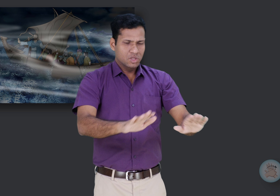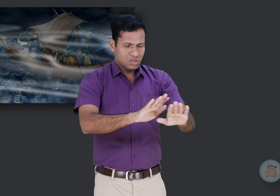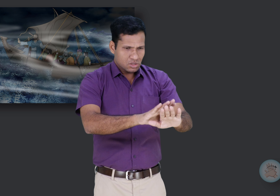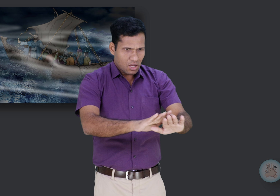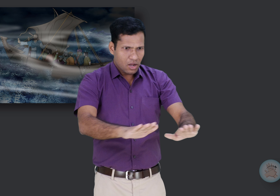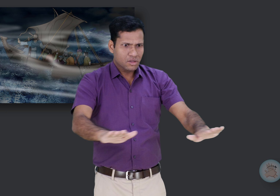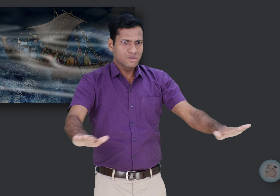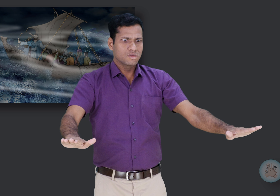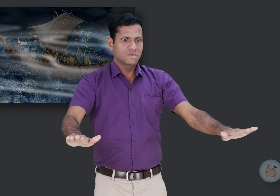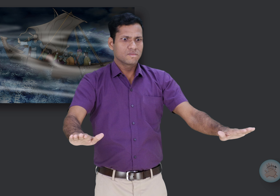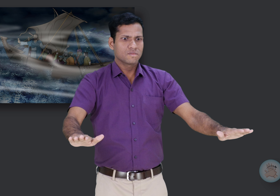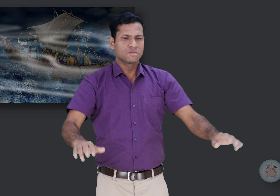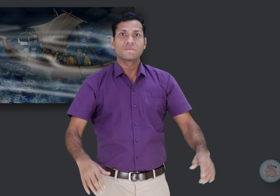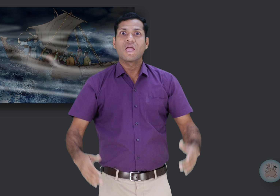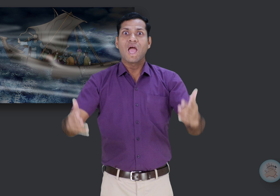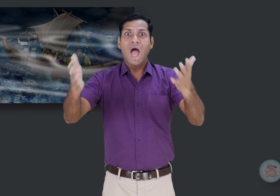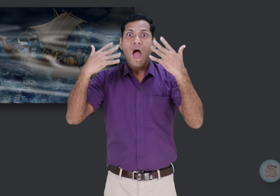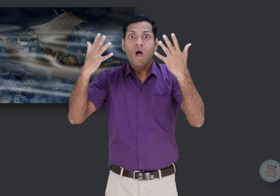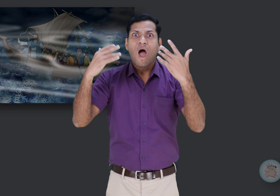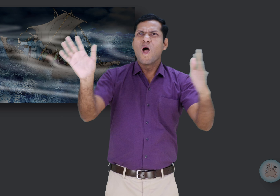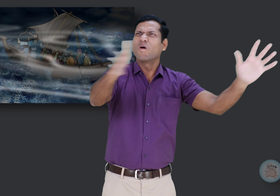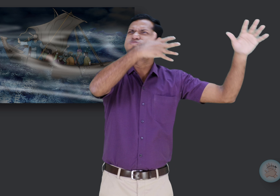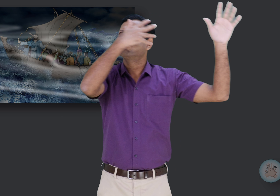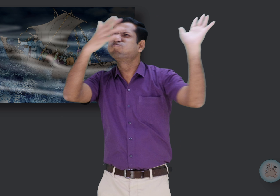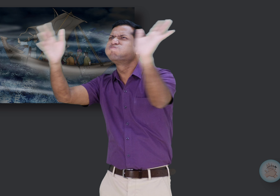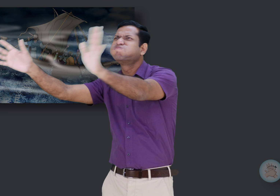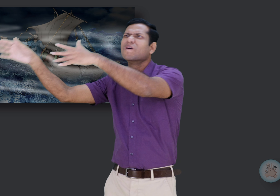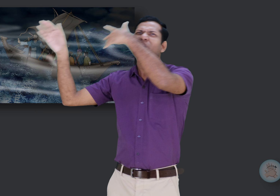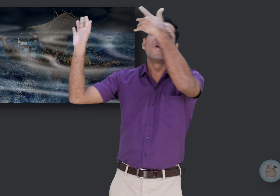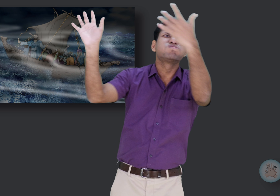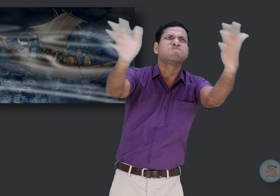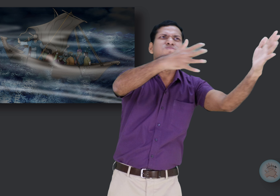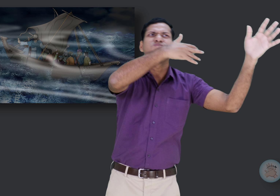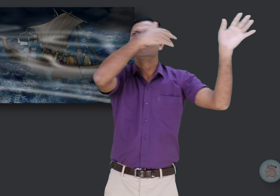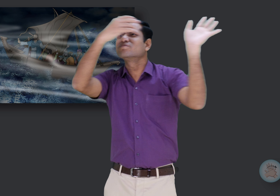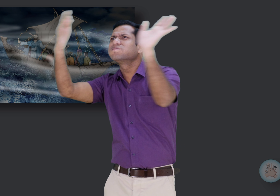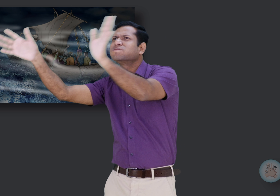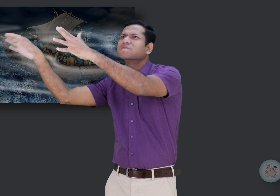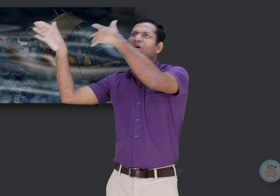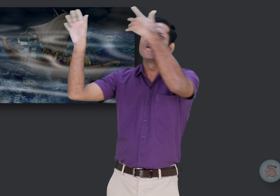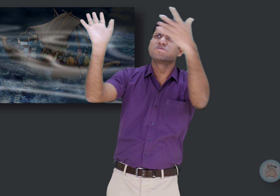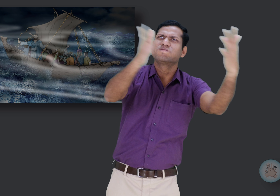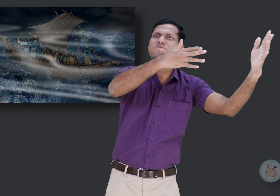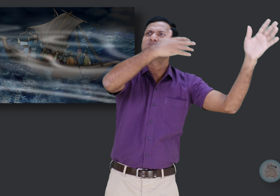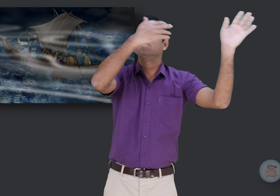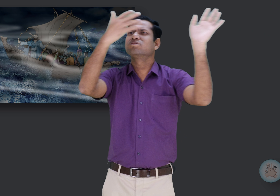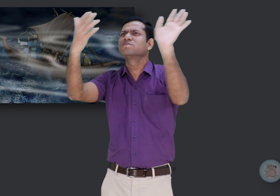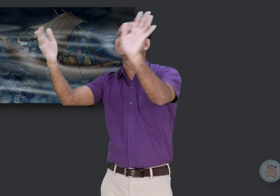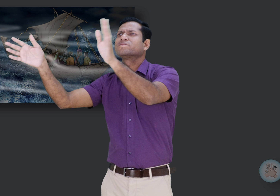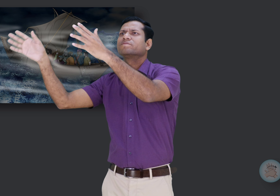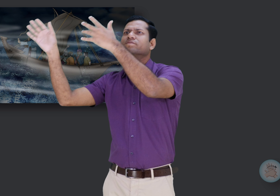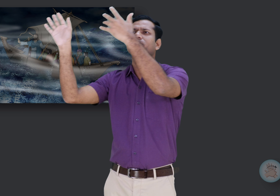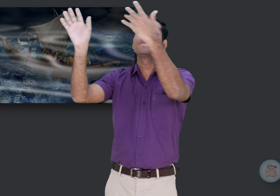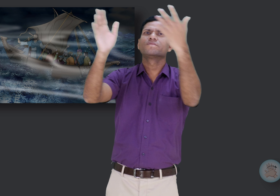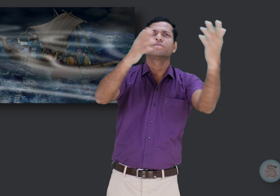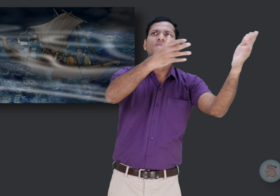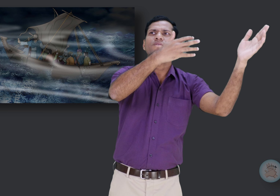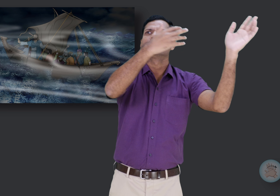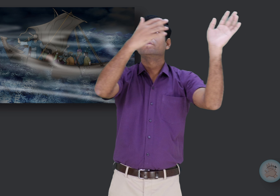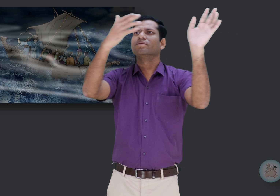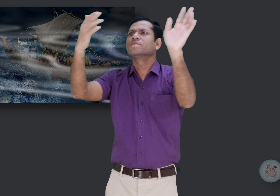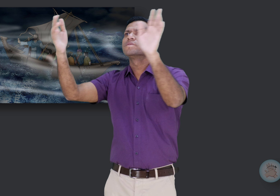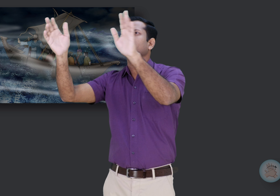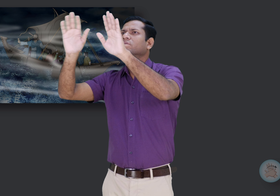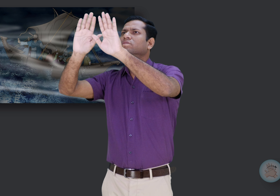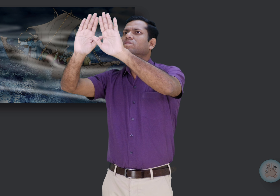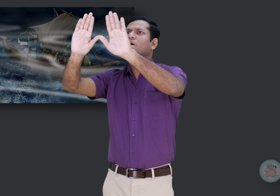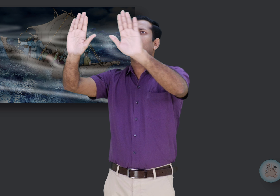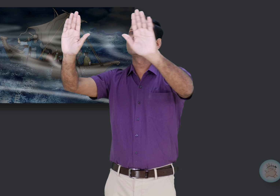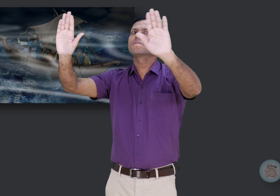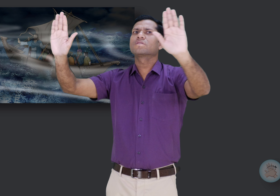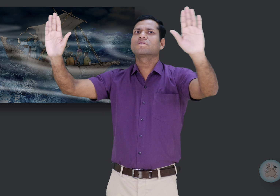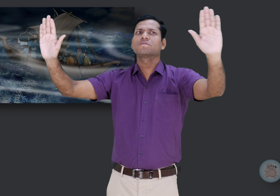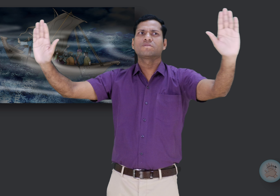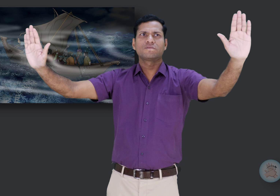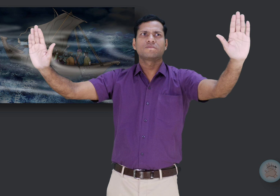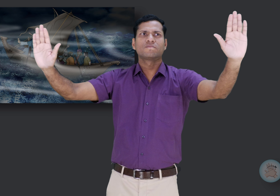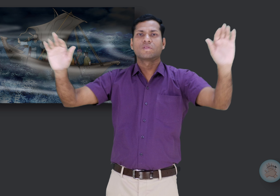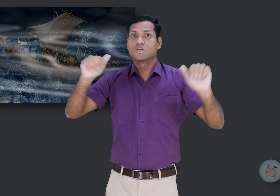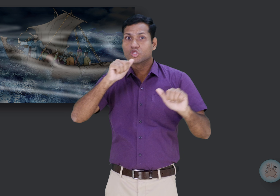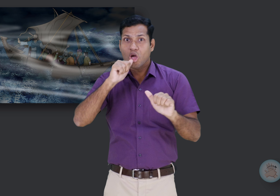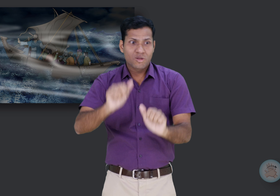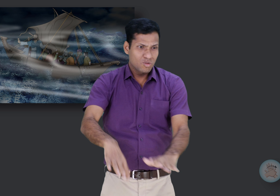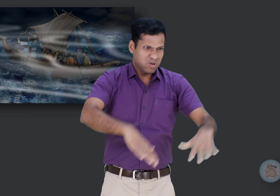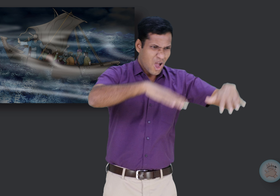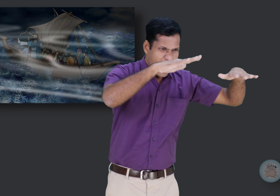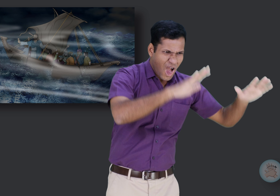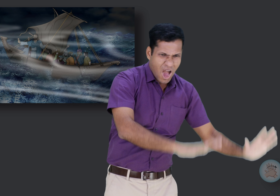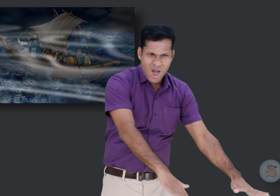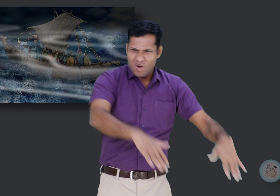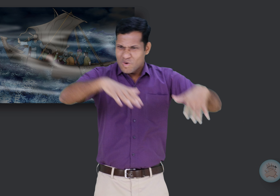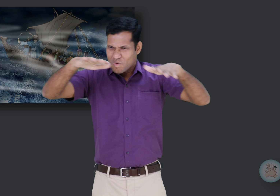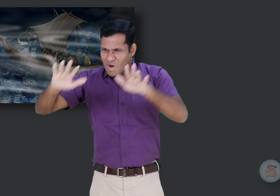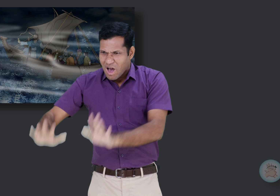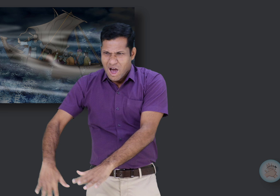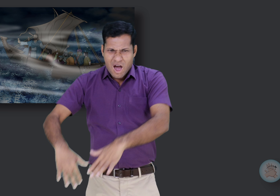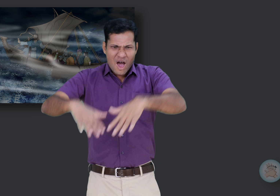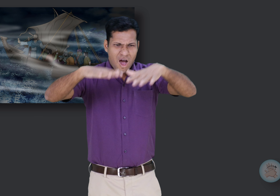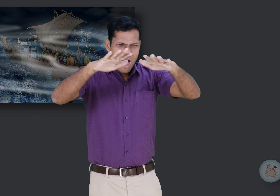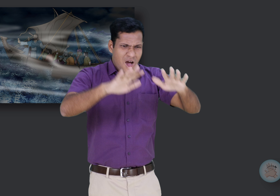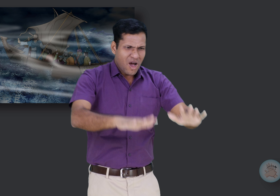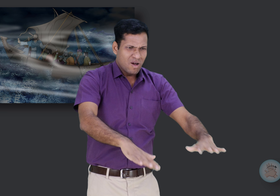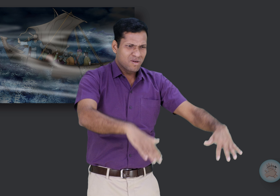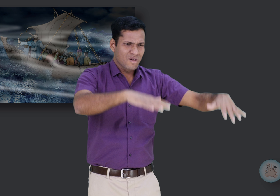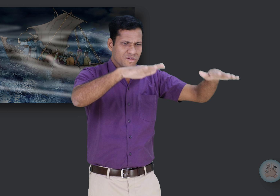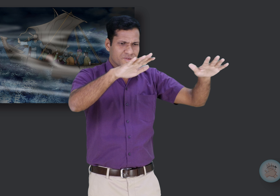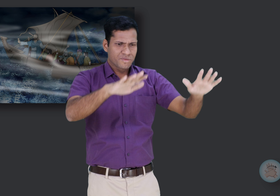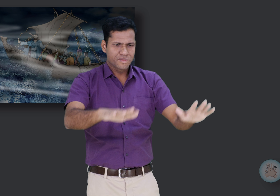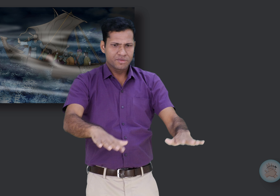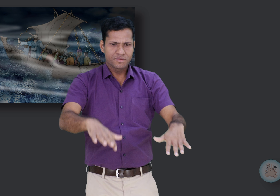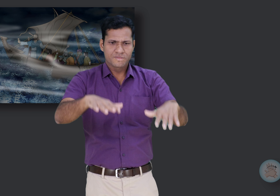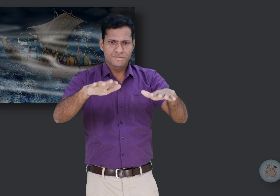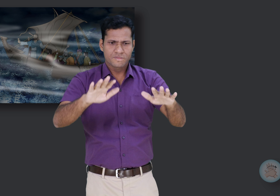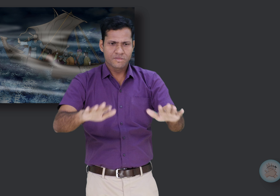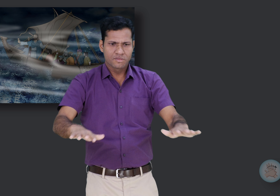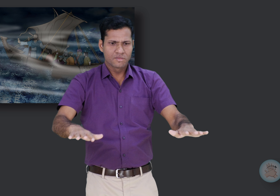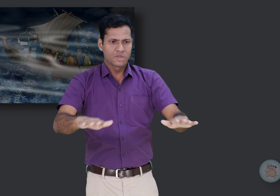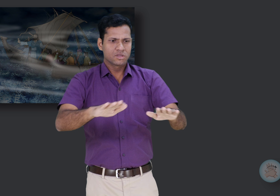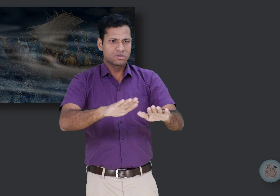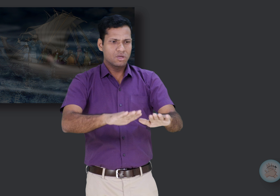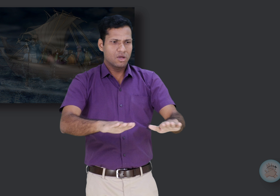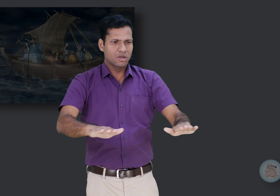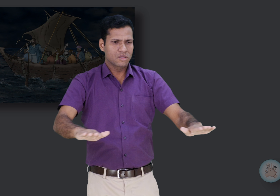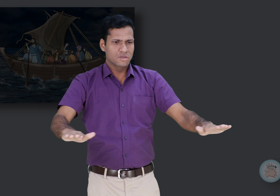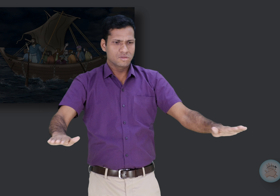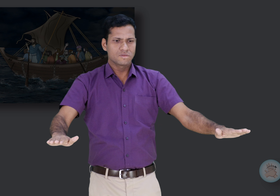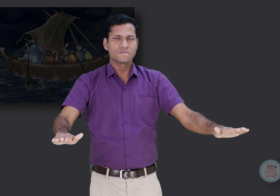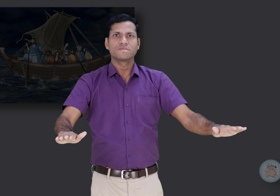“Silence!” He commanded. “Be still!”